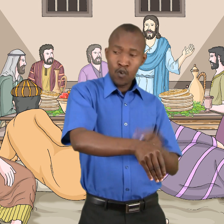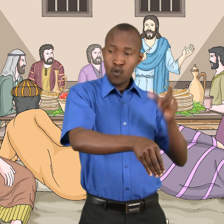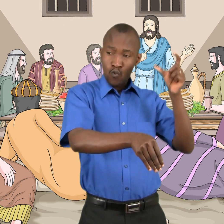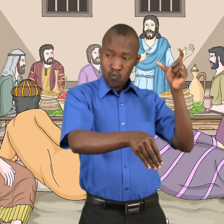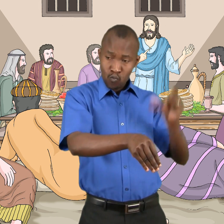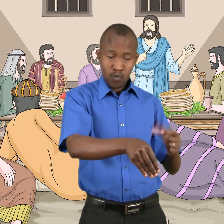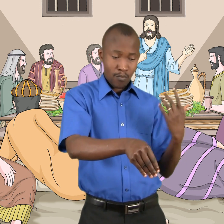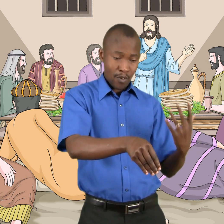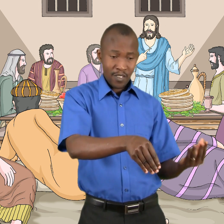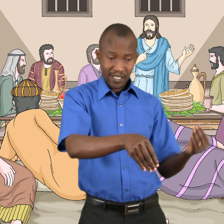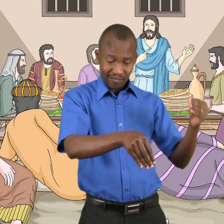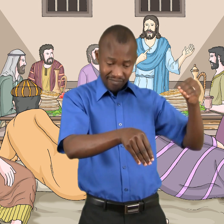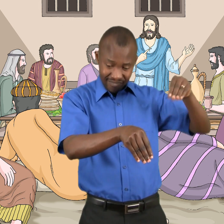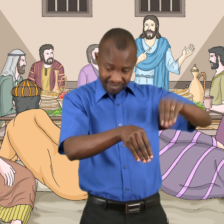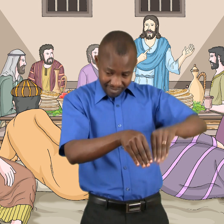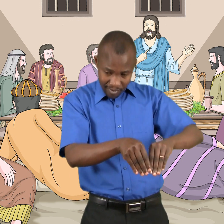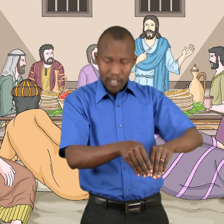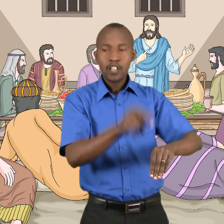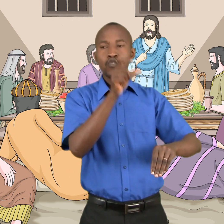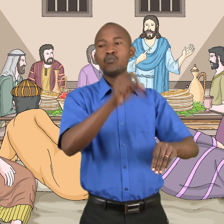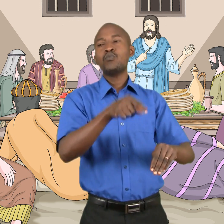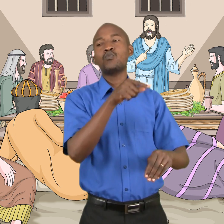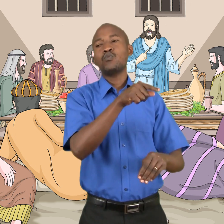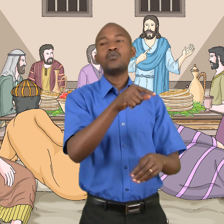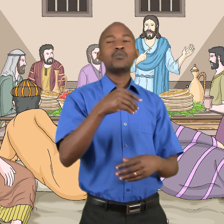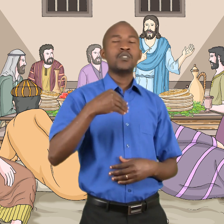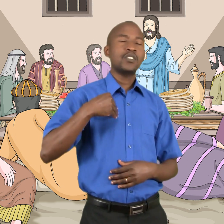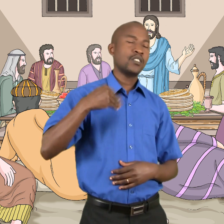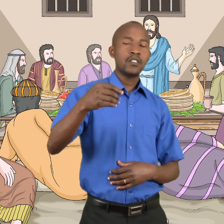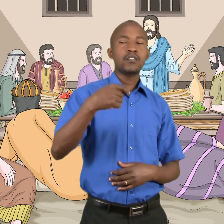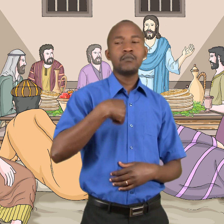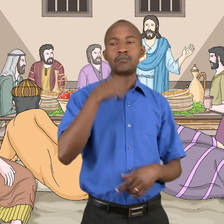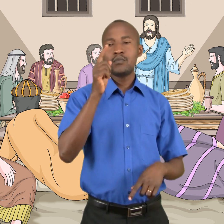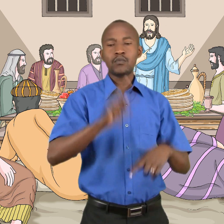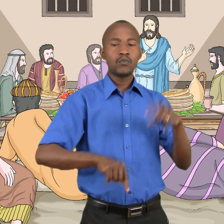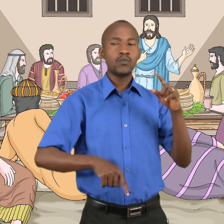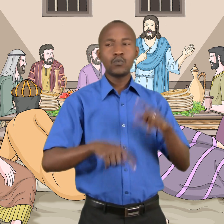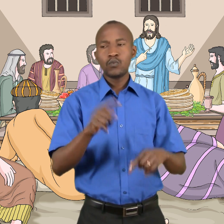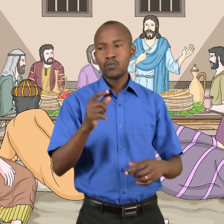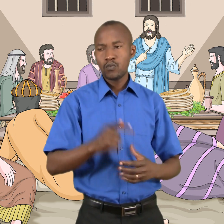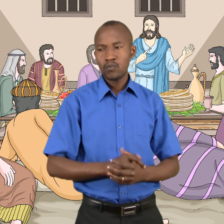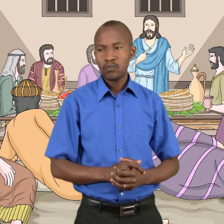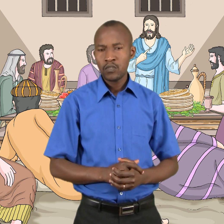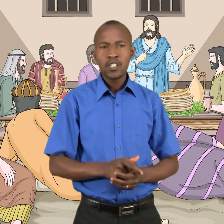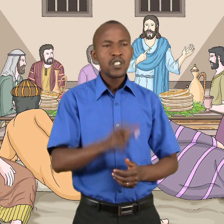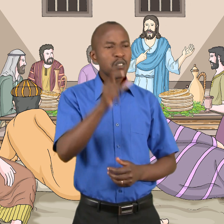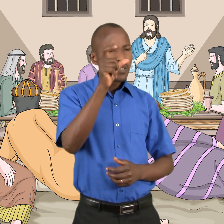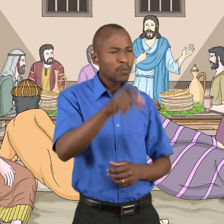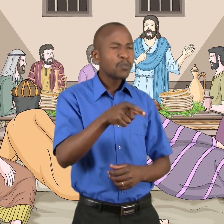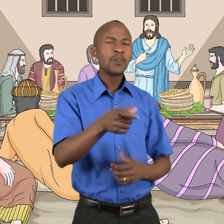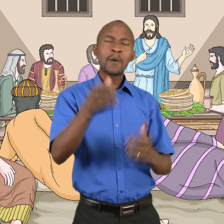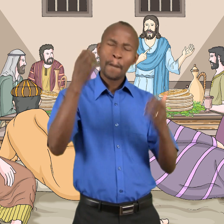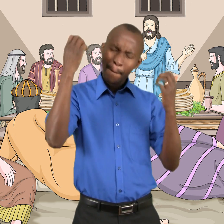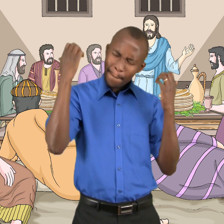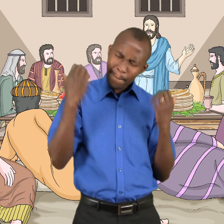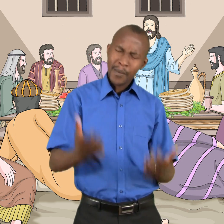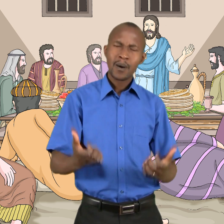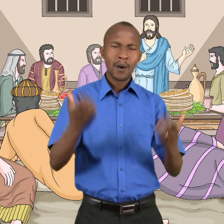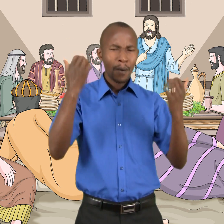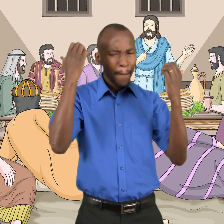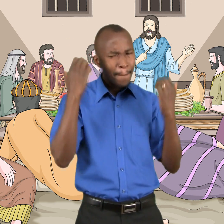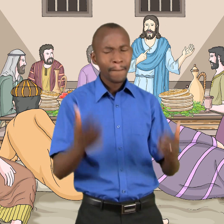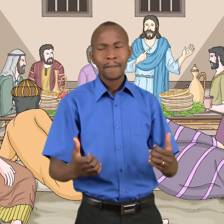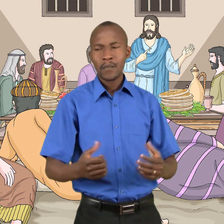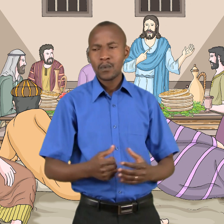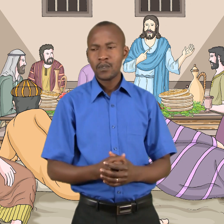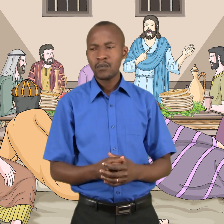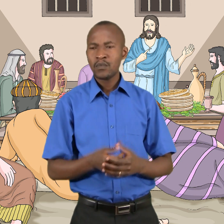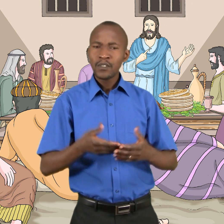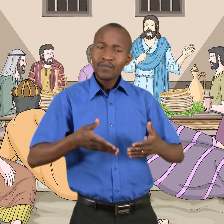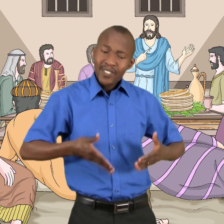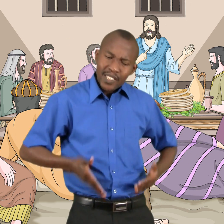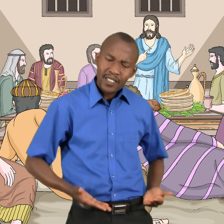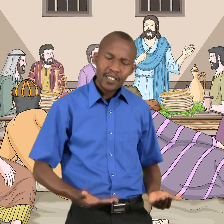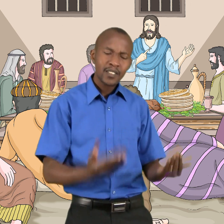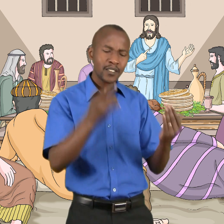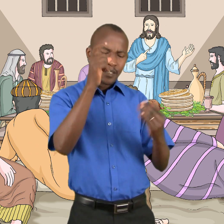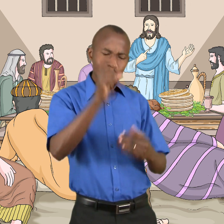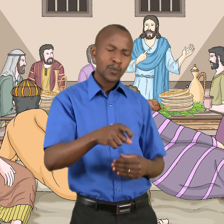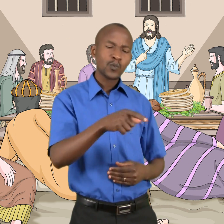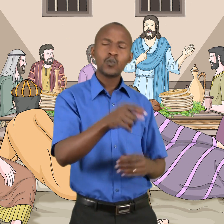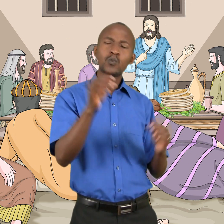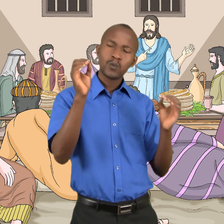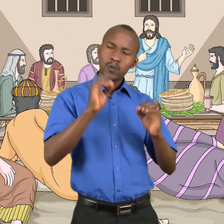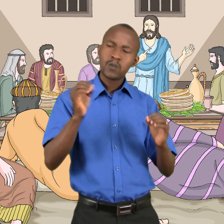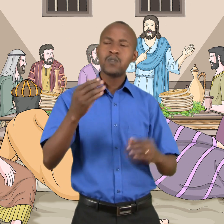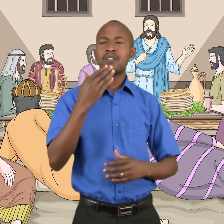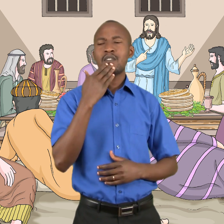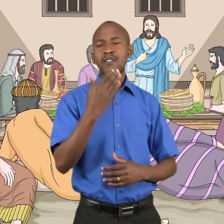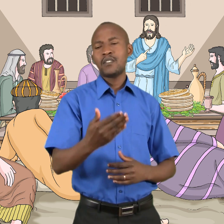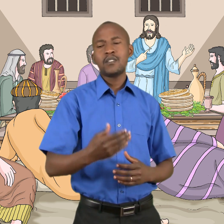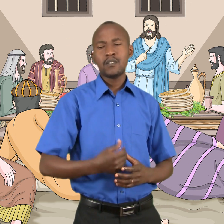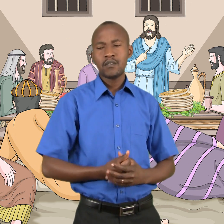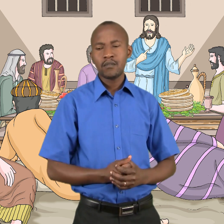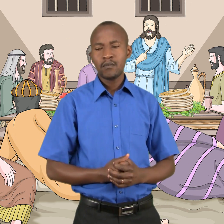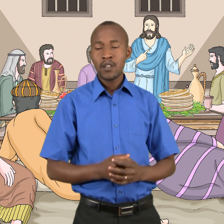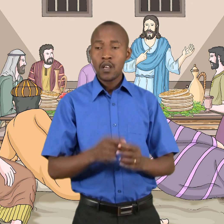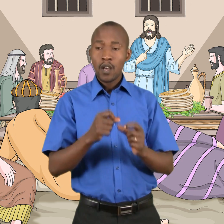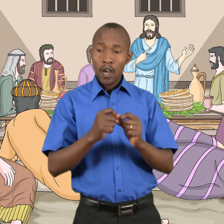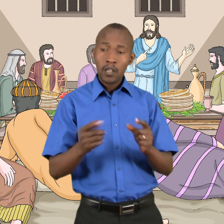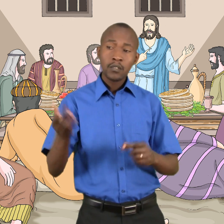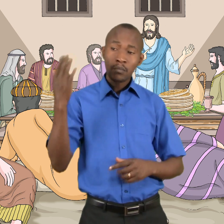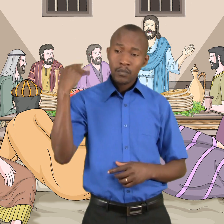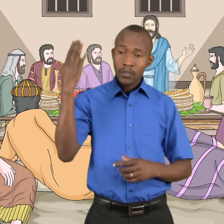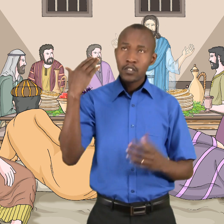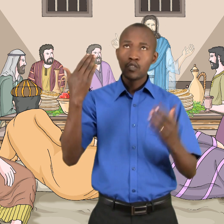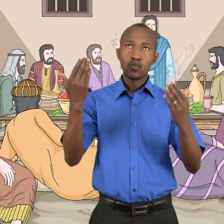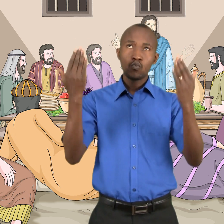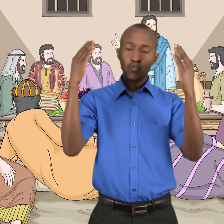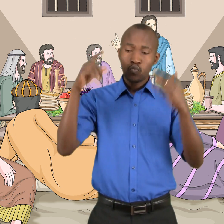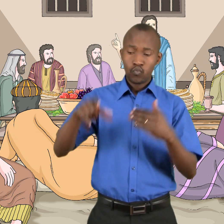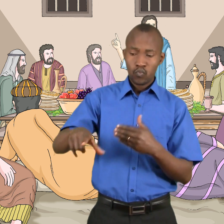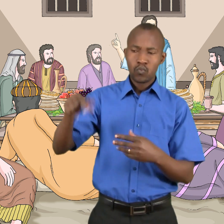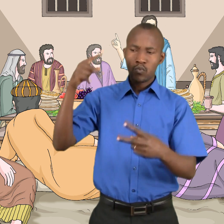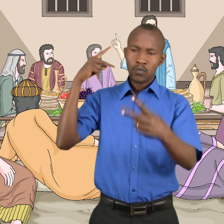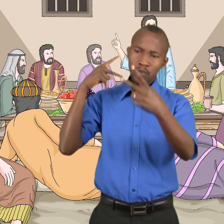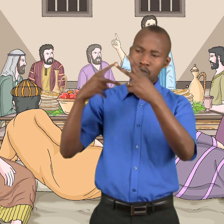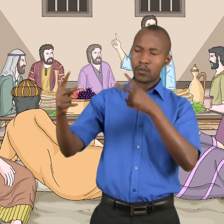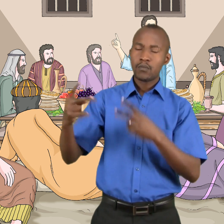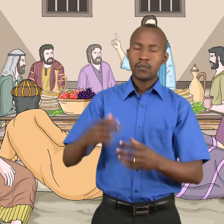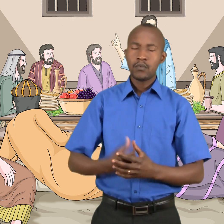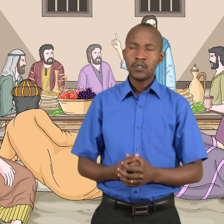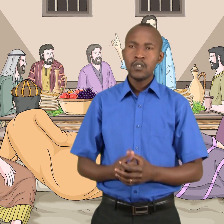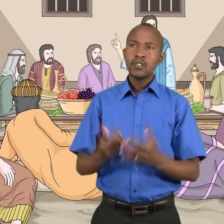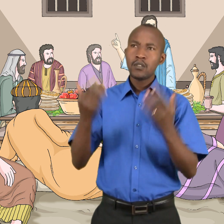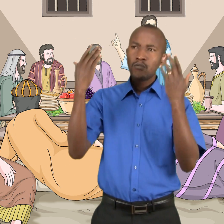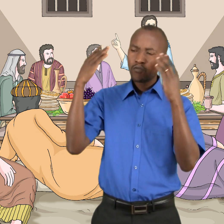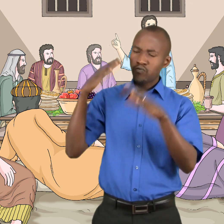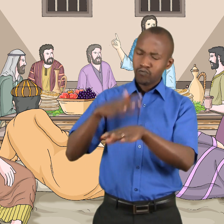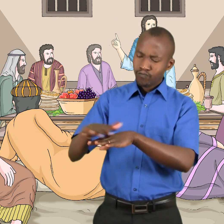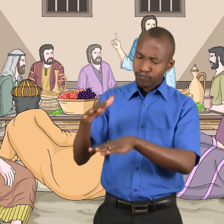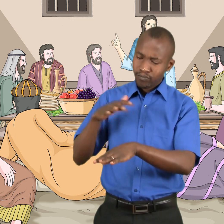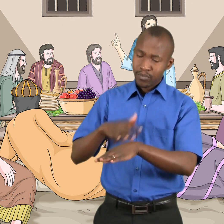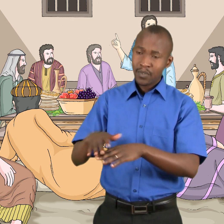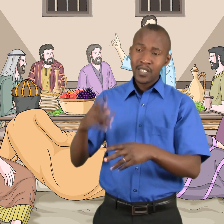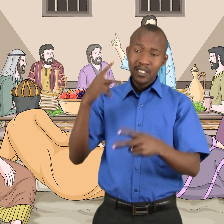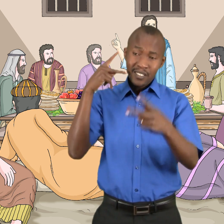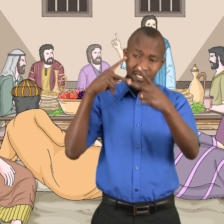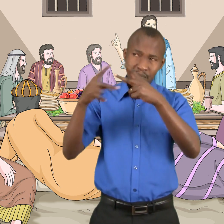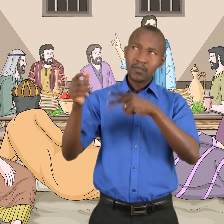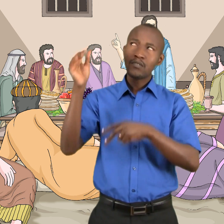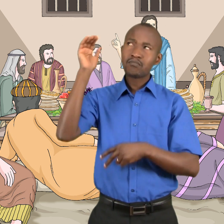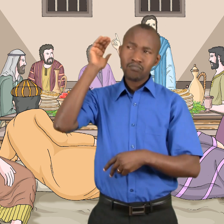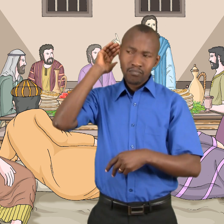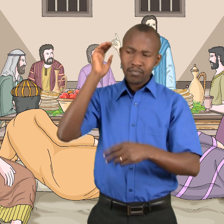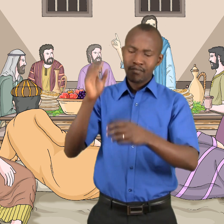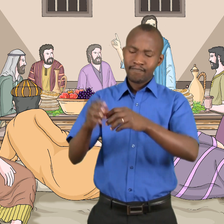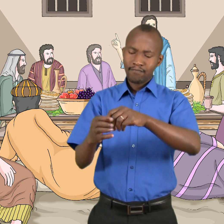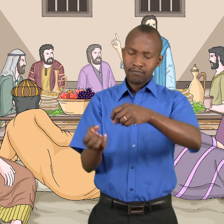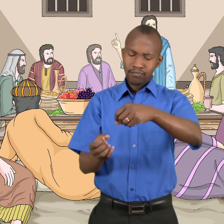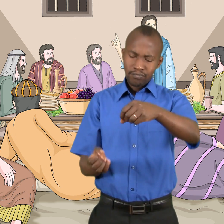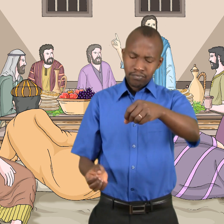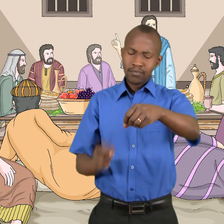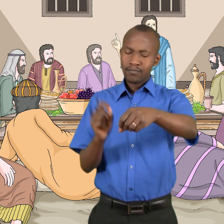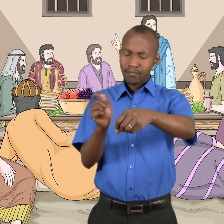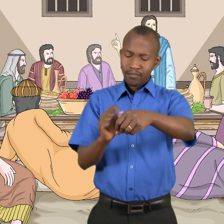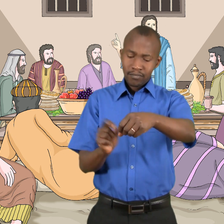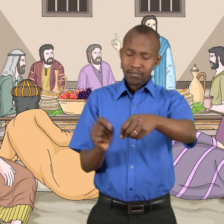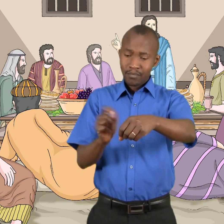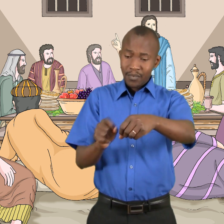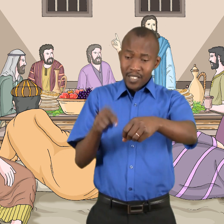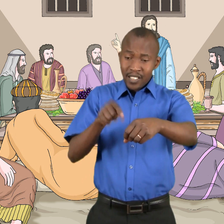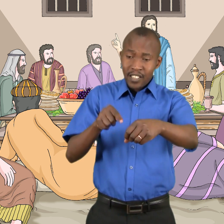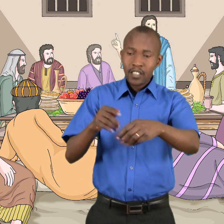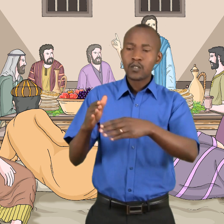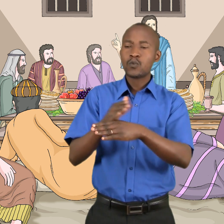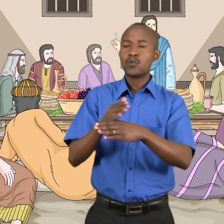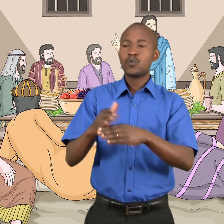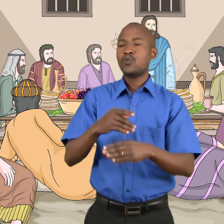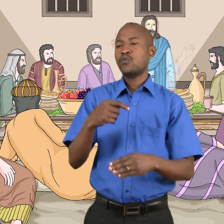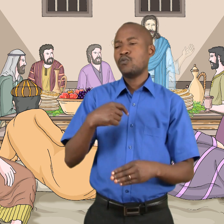The Son of Man will go just as it is written about Him, but woe to that man by whom He is betrayed.